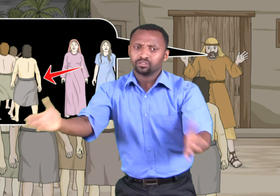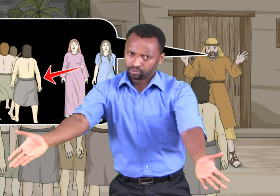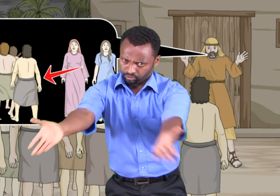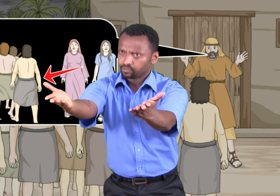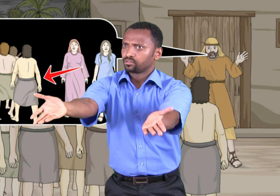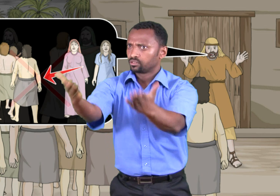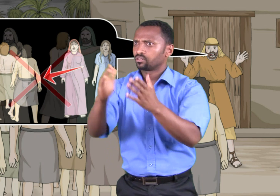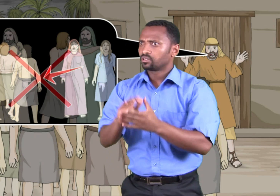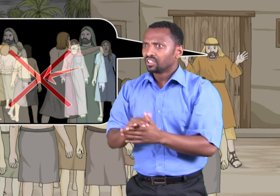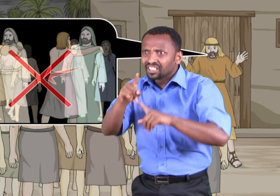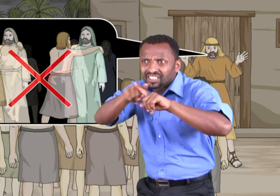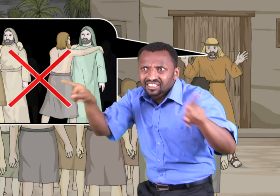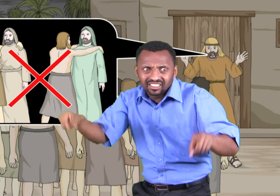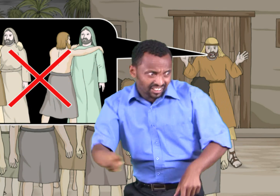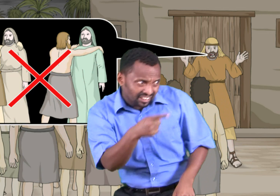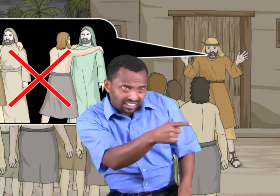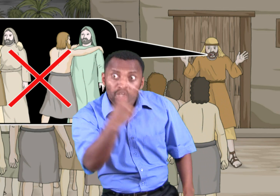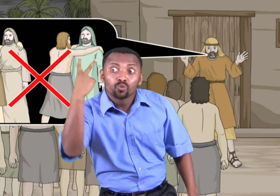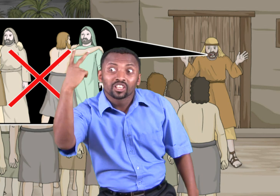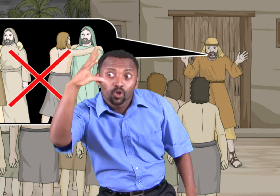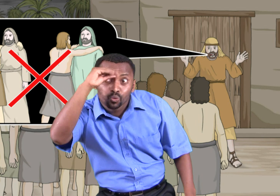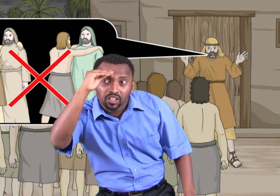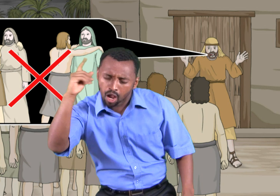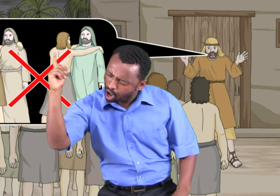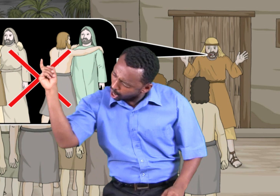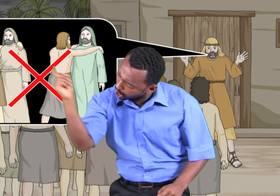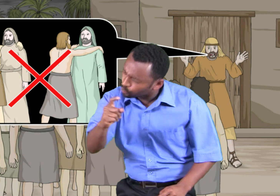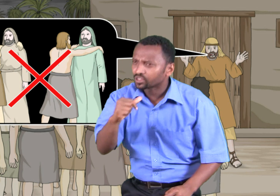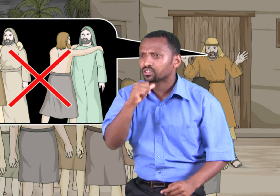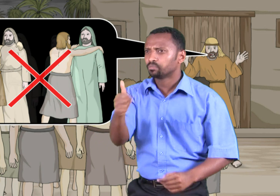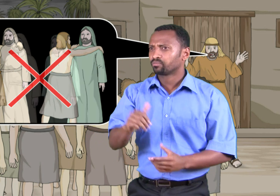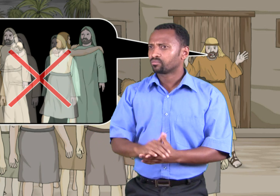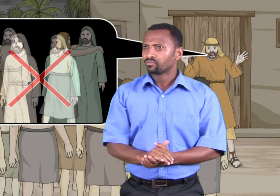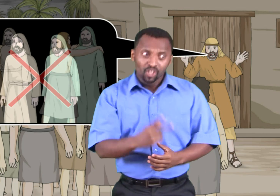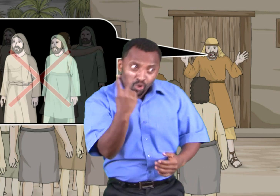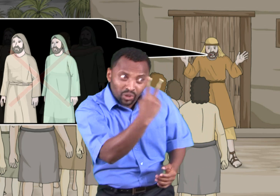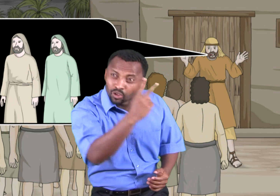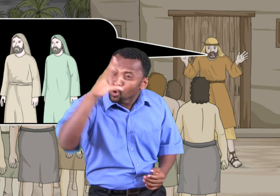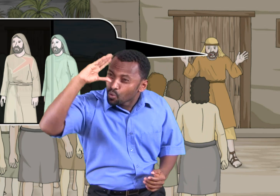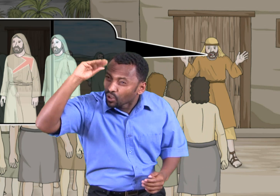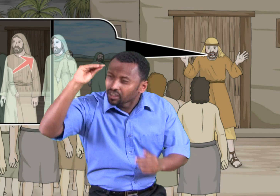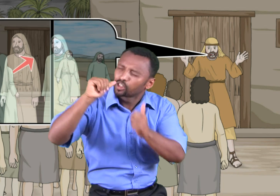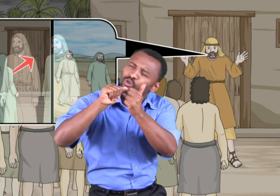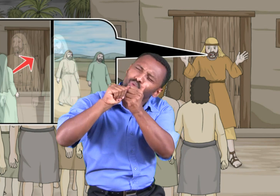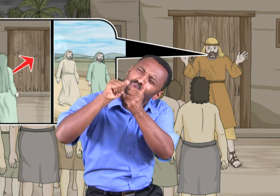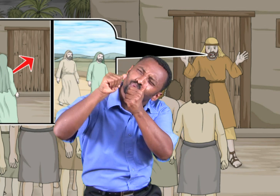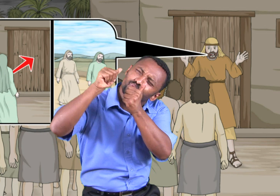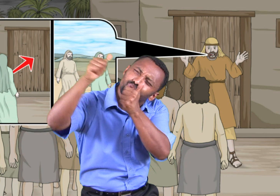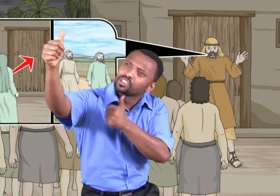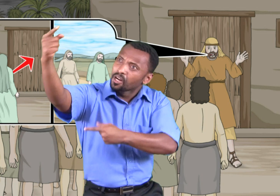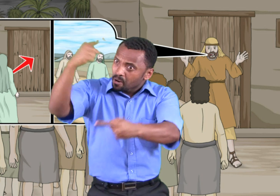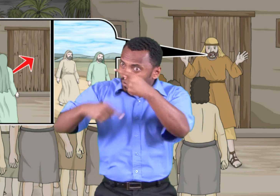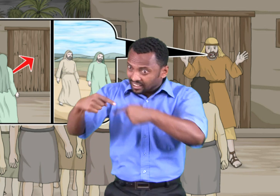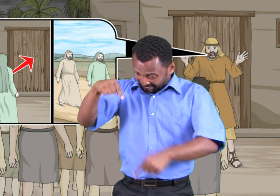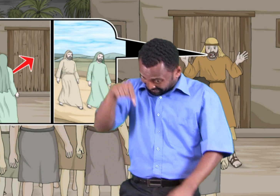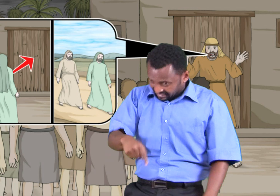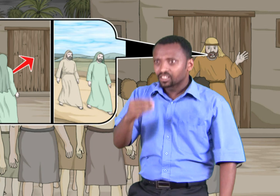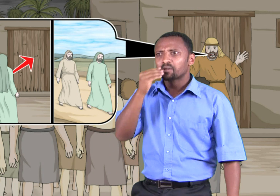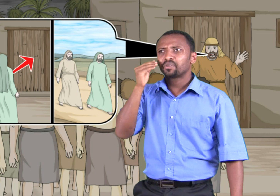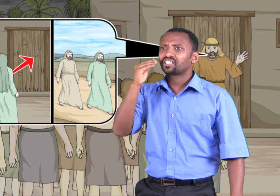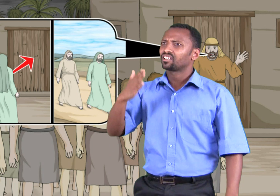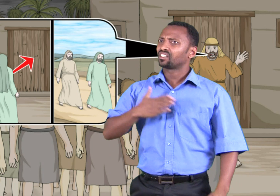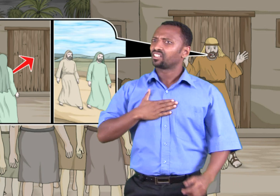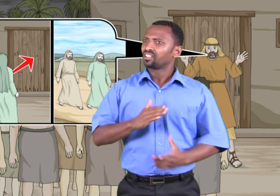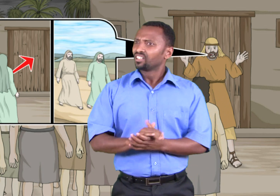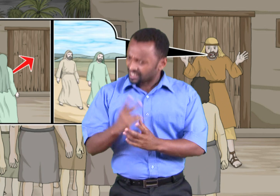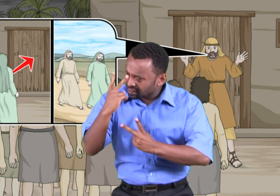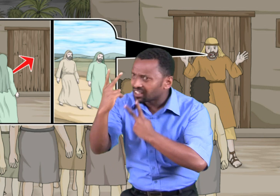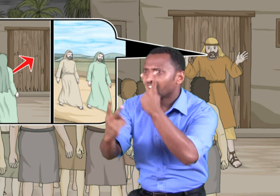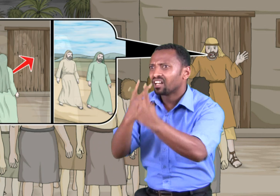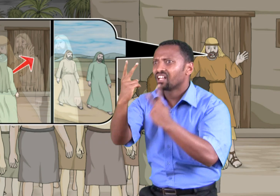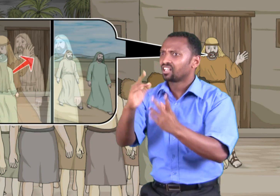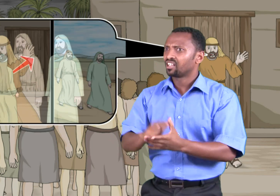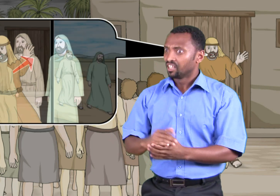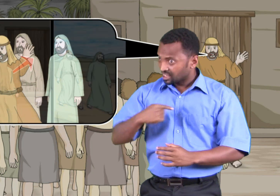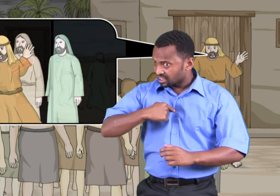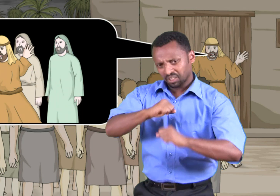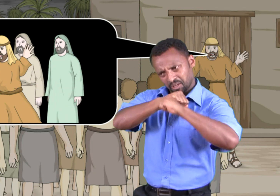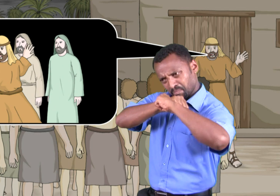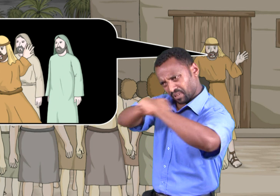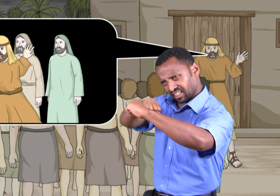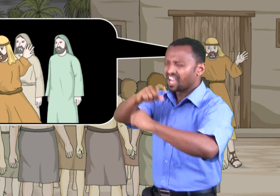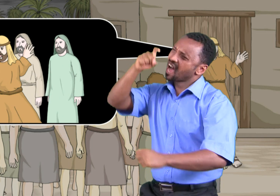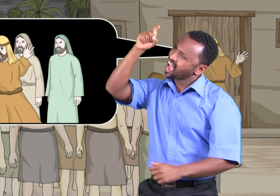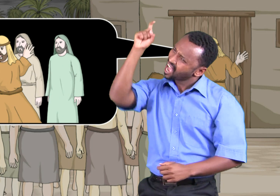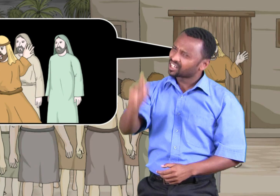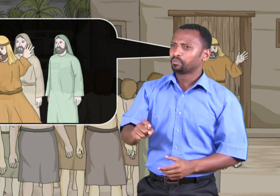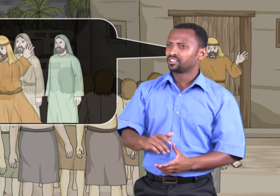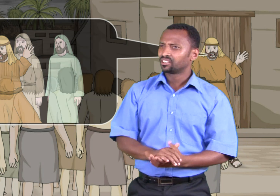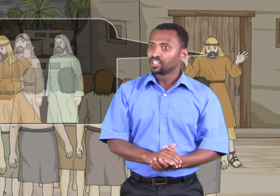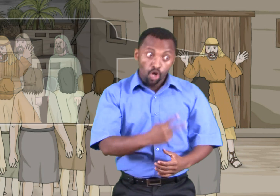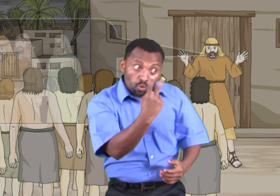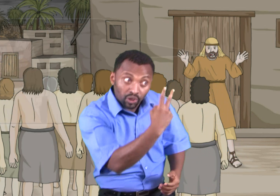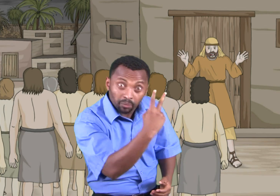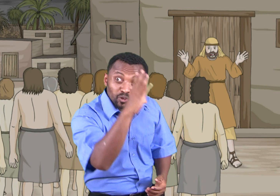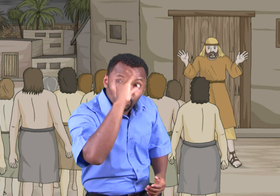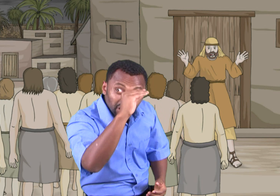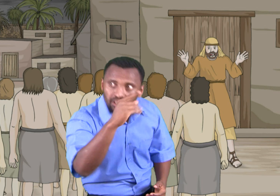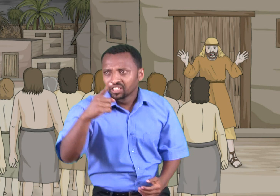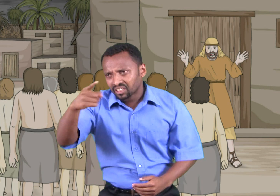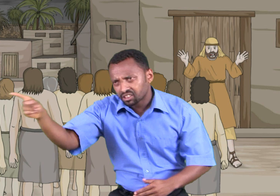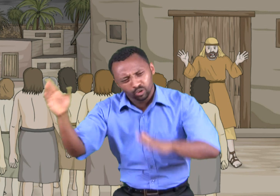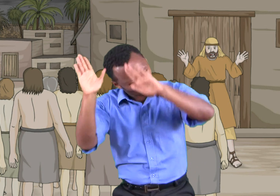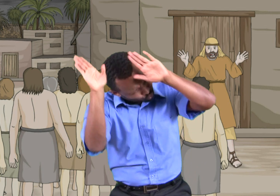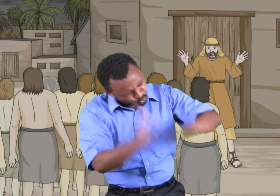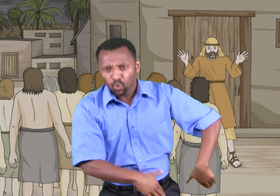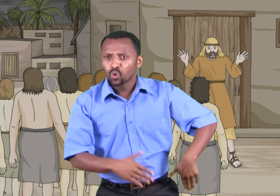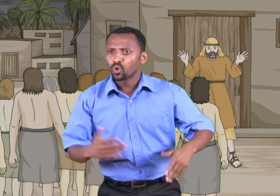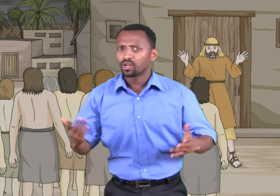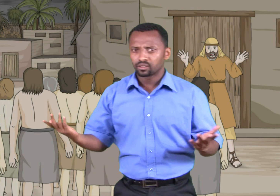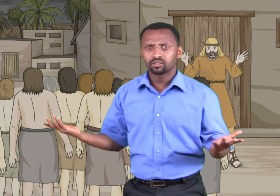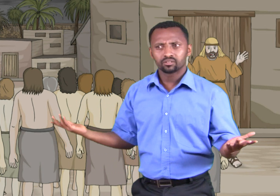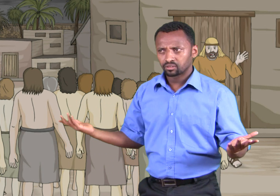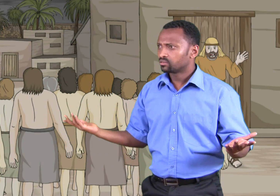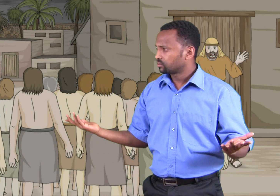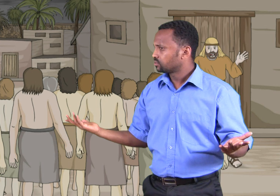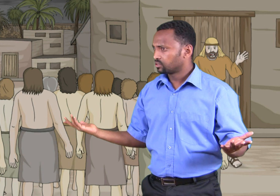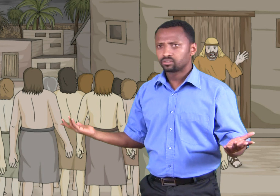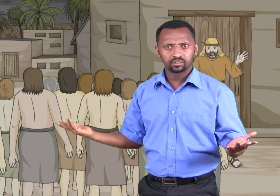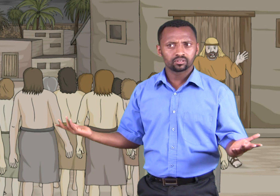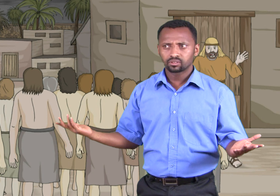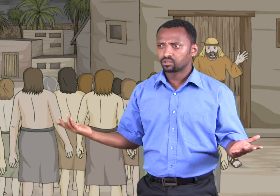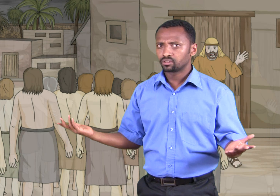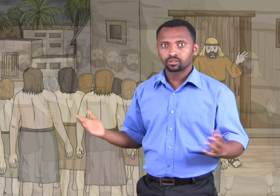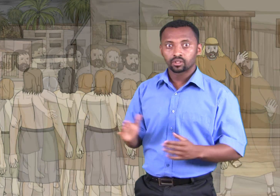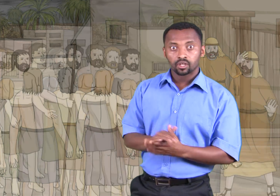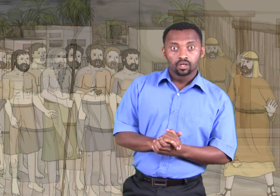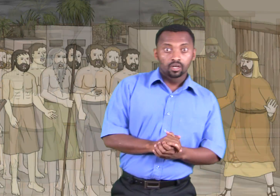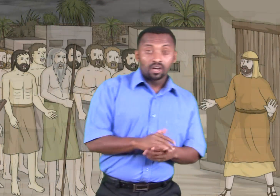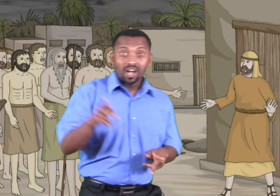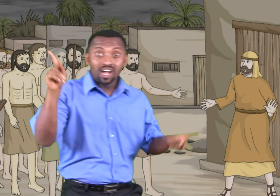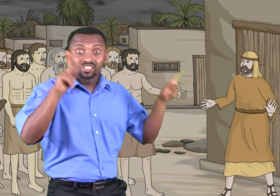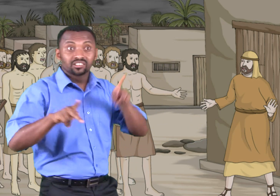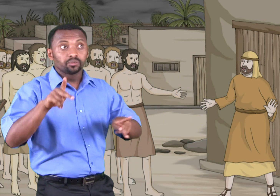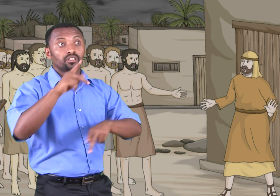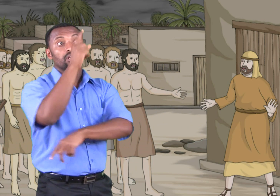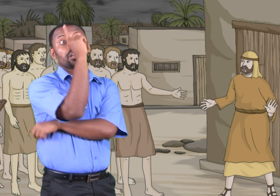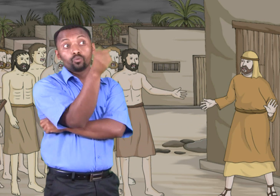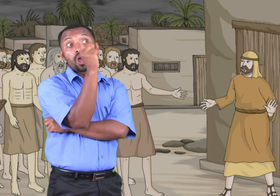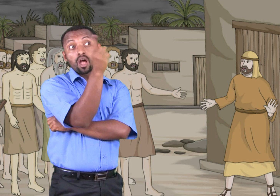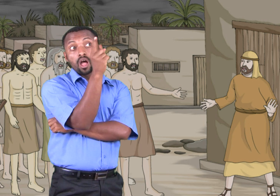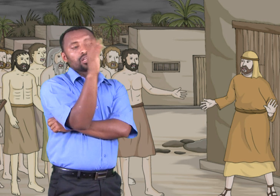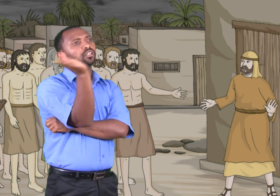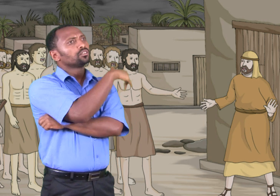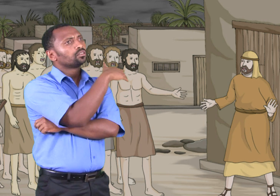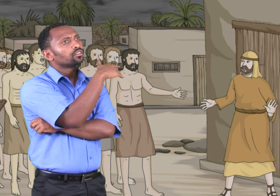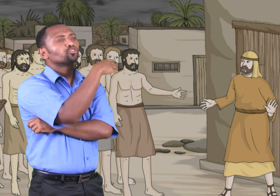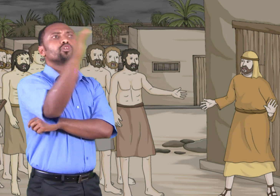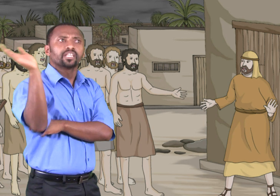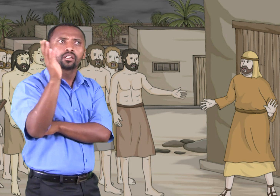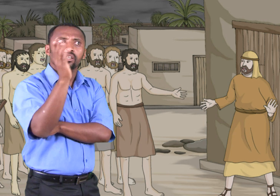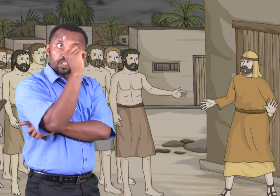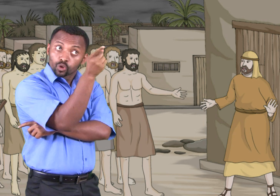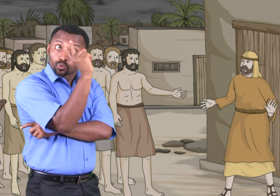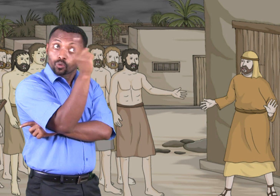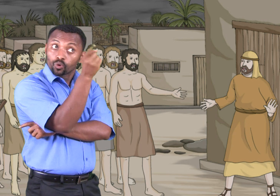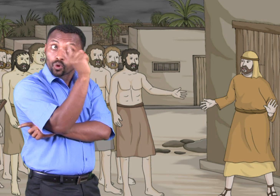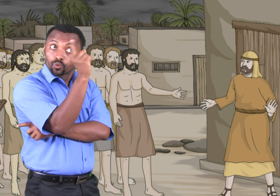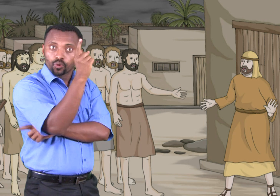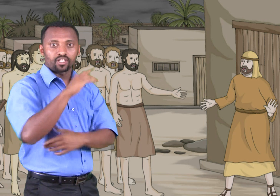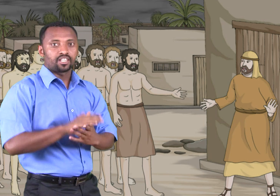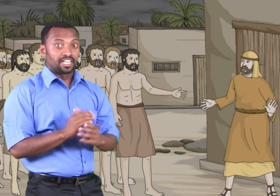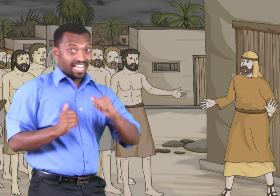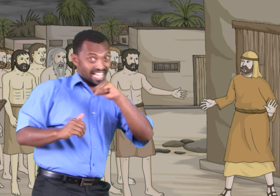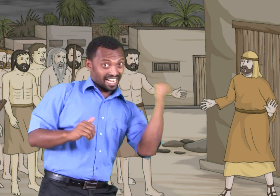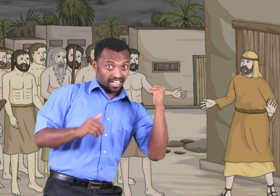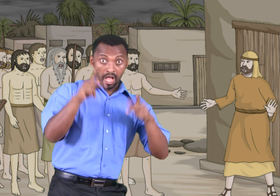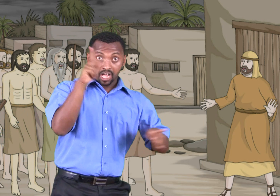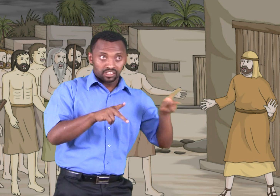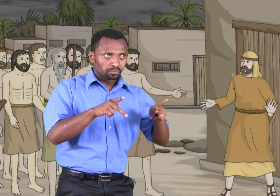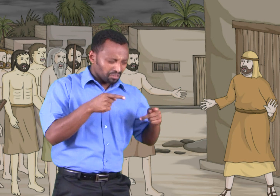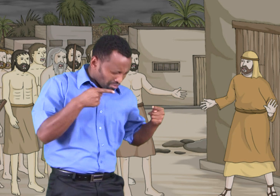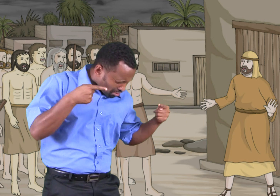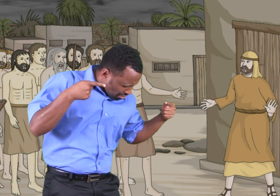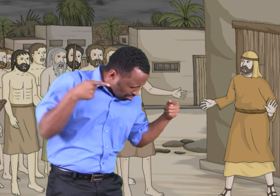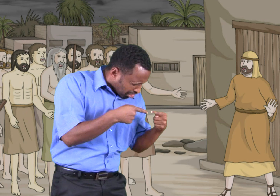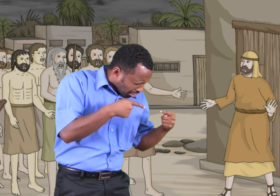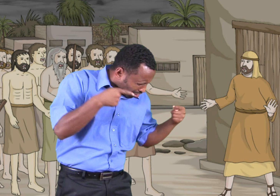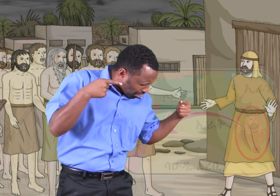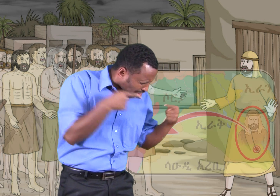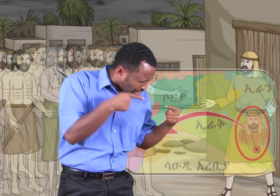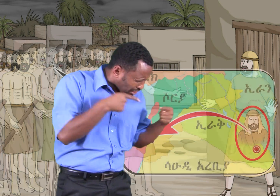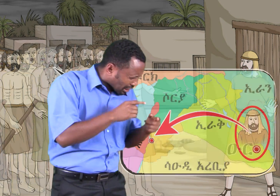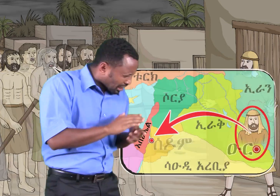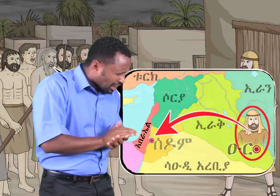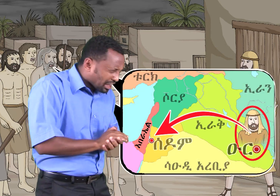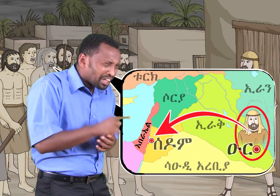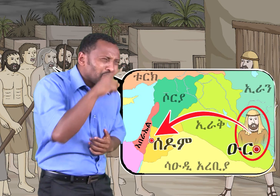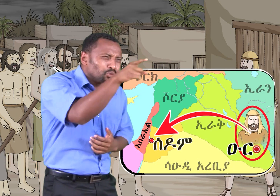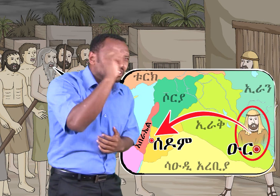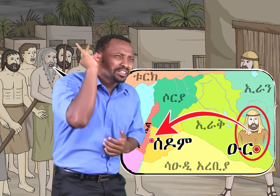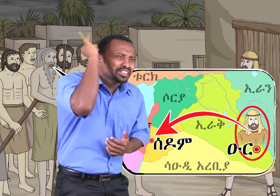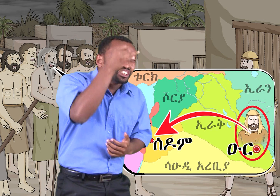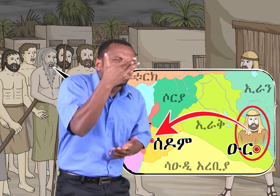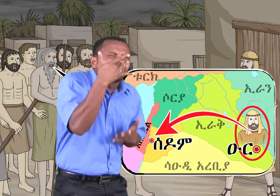But do not do anything to these men, for they have come under the protection of my roof.” “Get out of the way!” they replied.